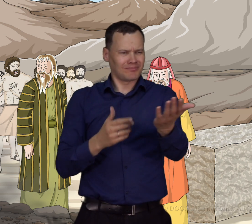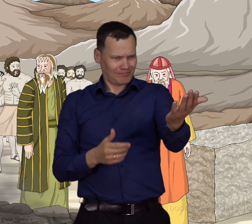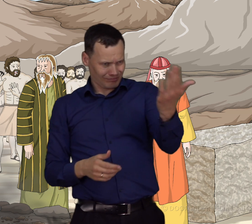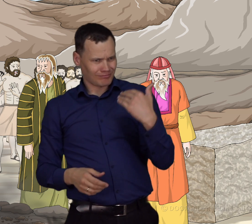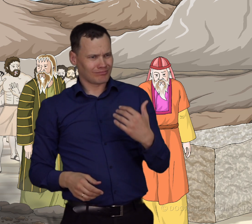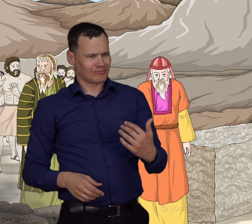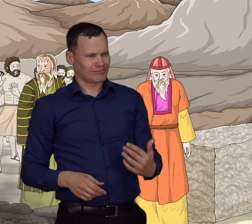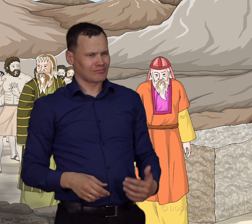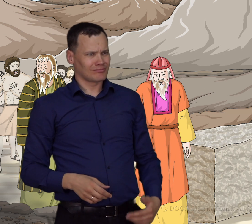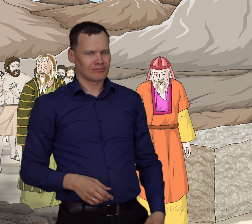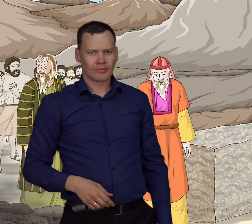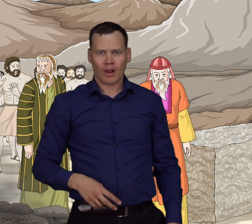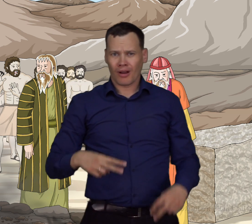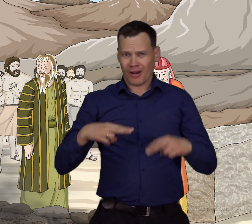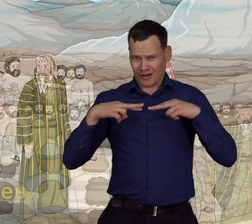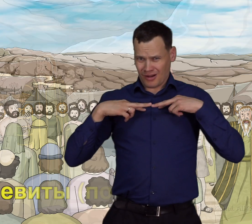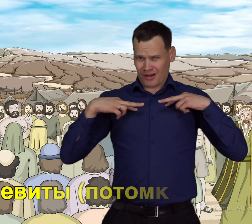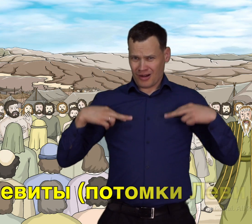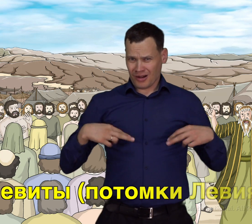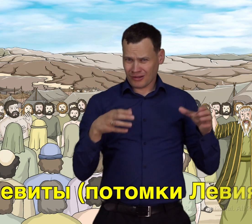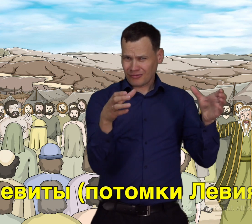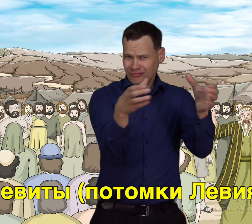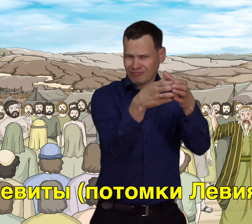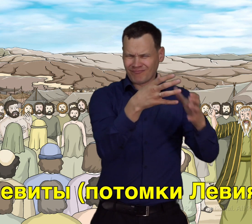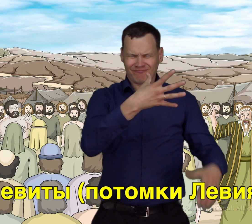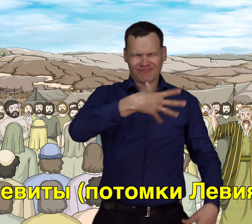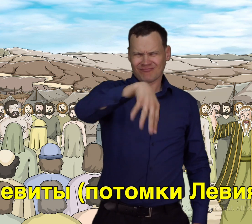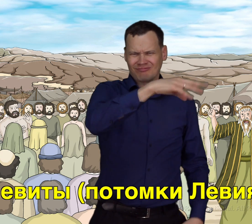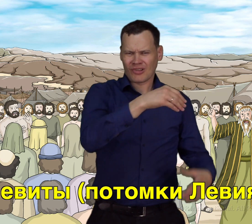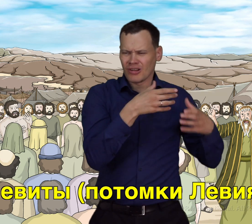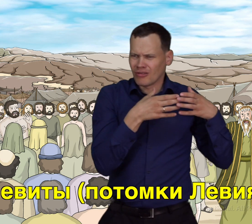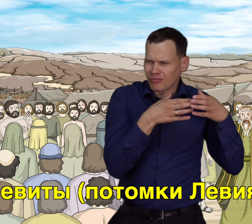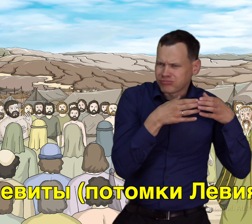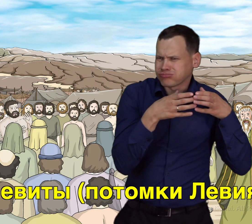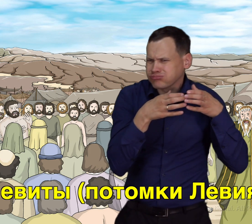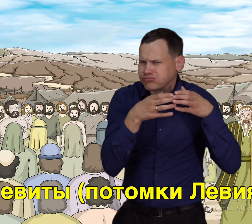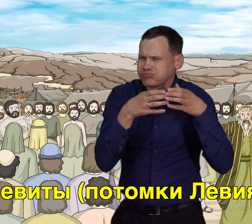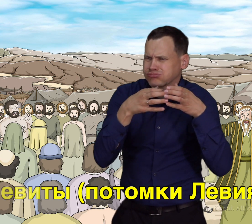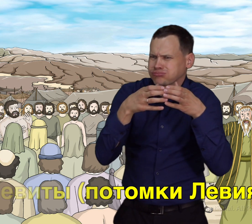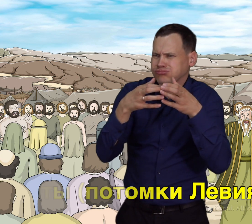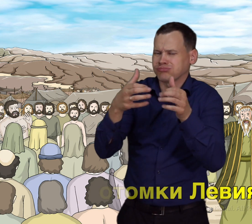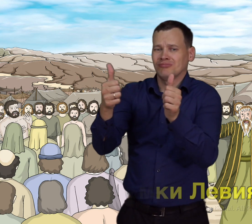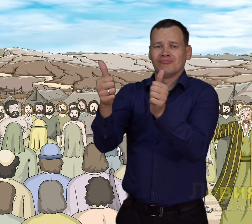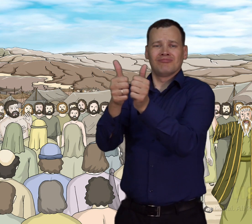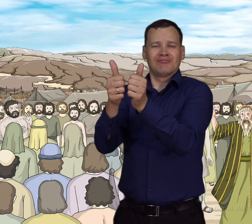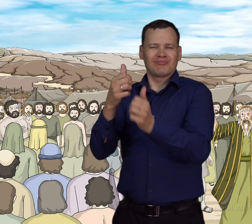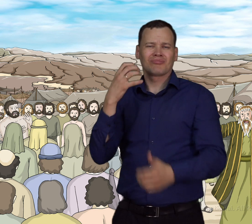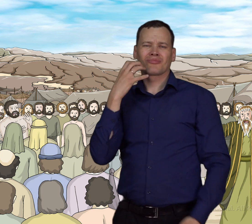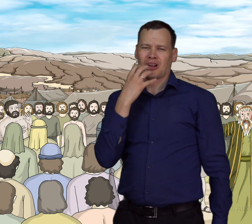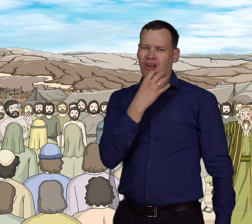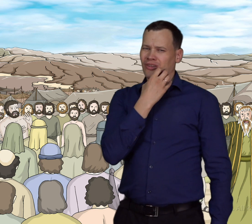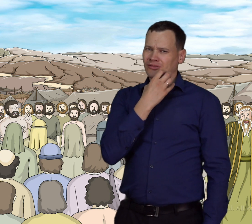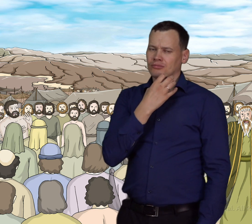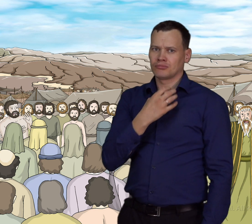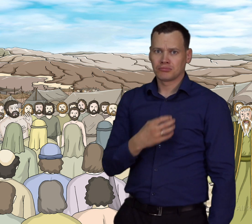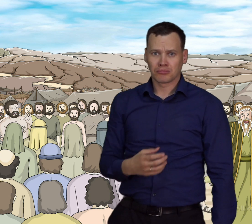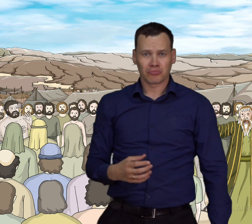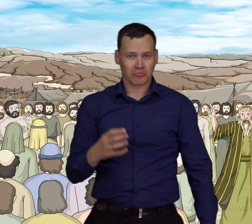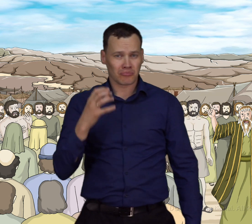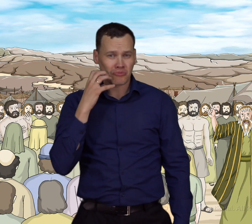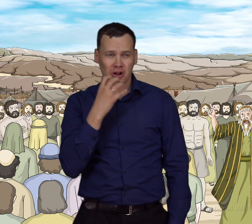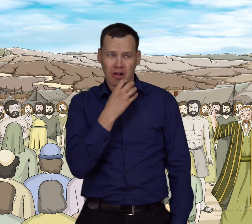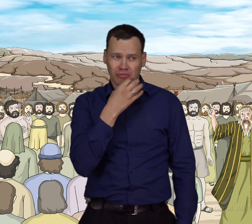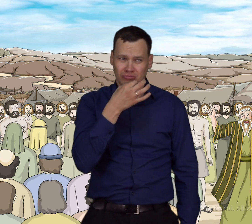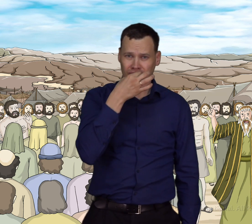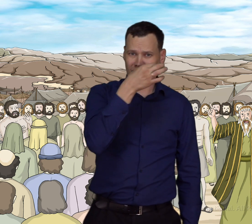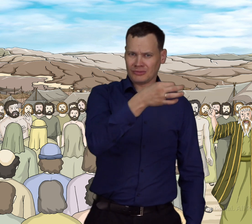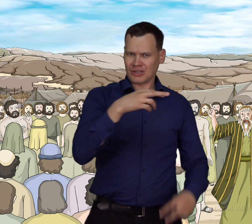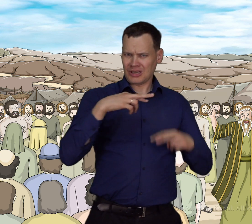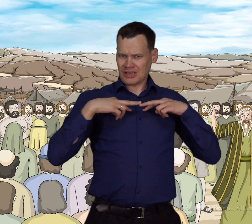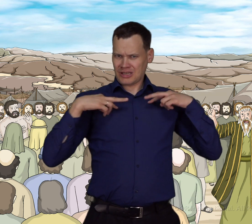And all the Levites gathered around him.